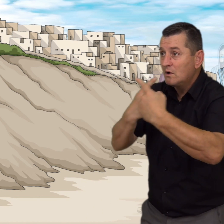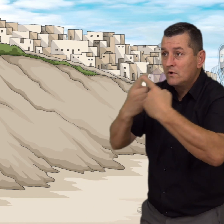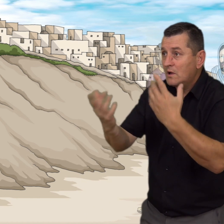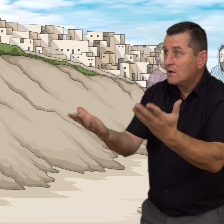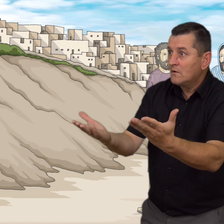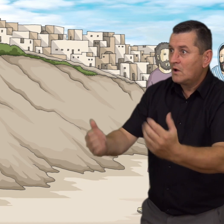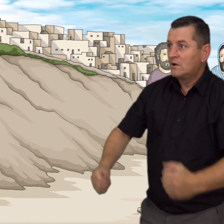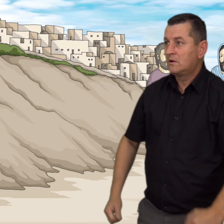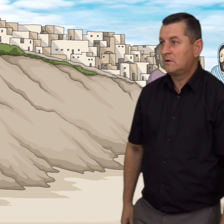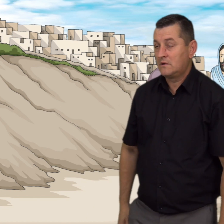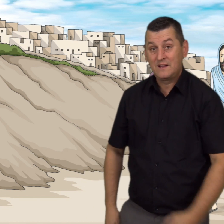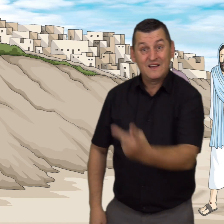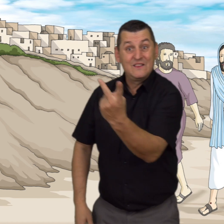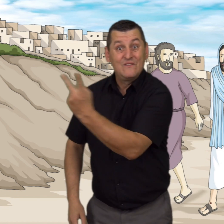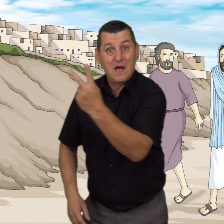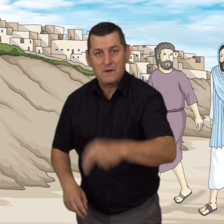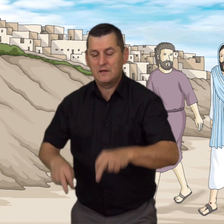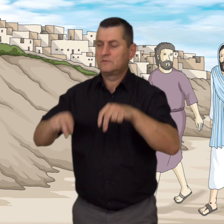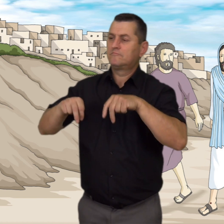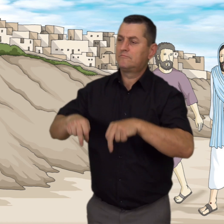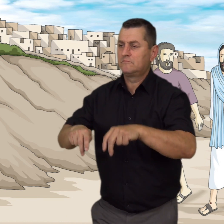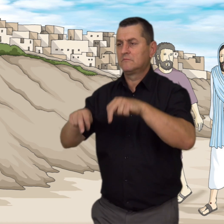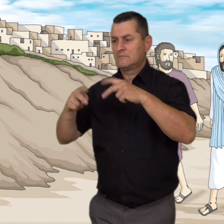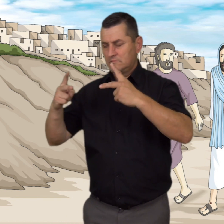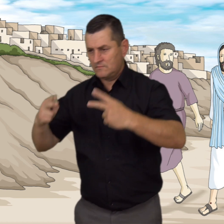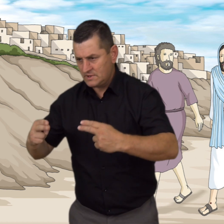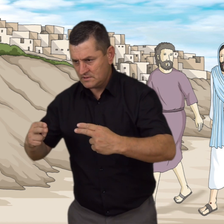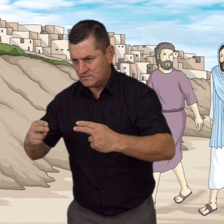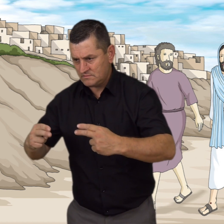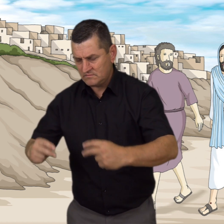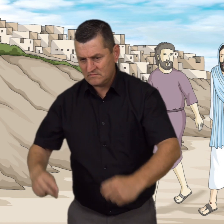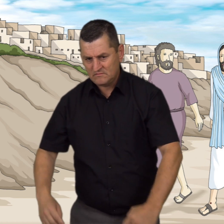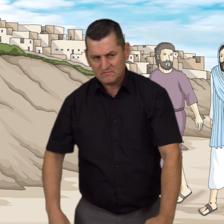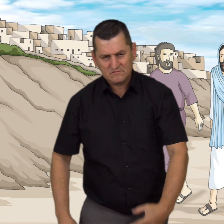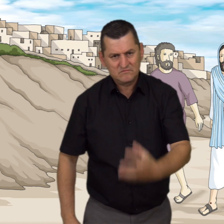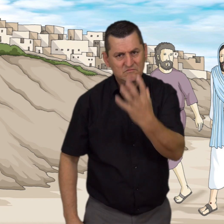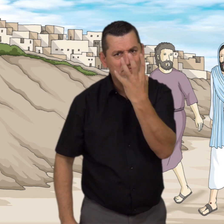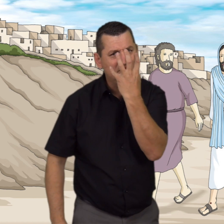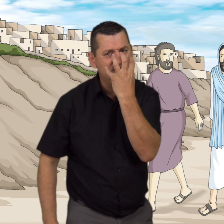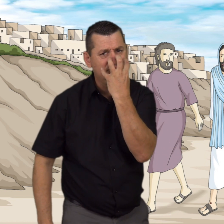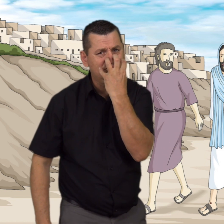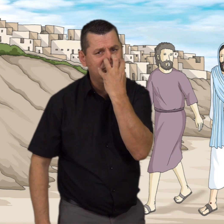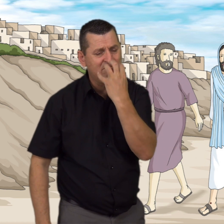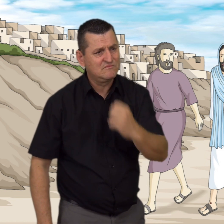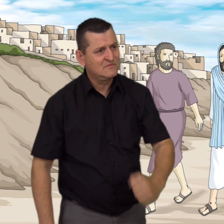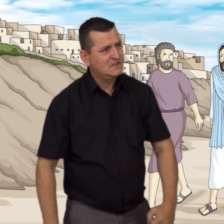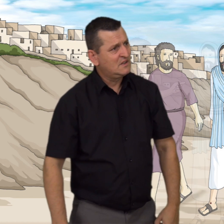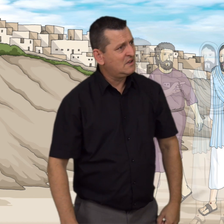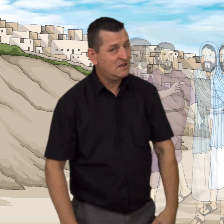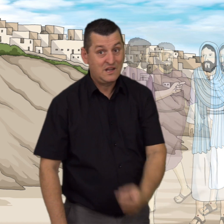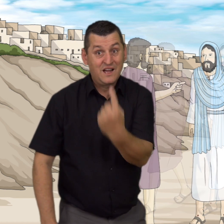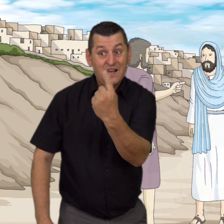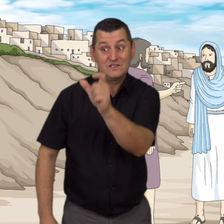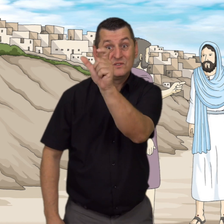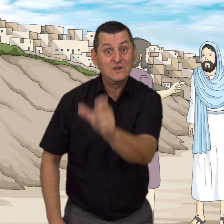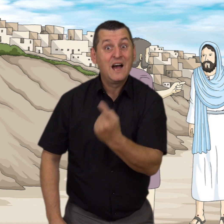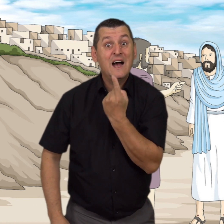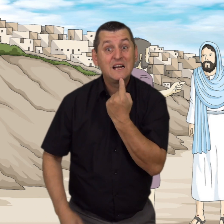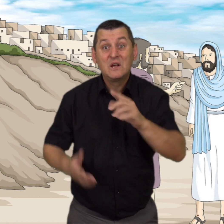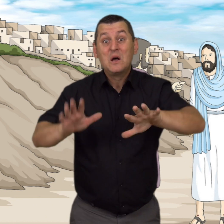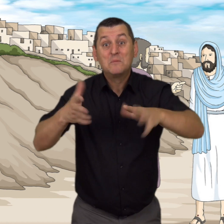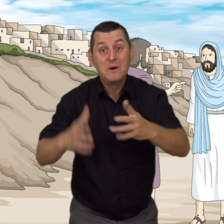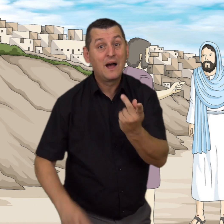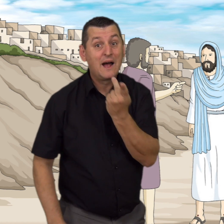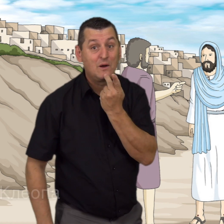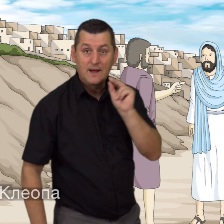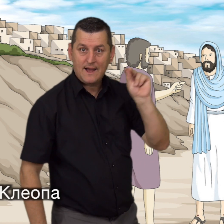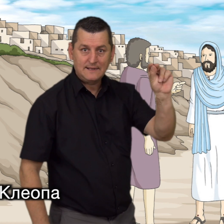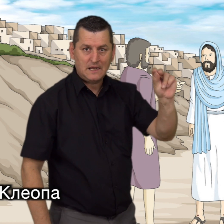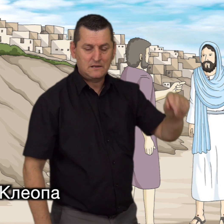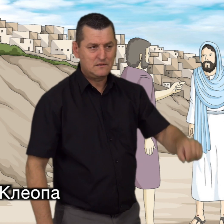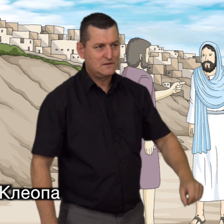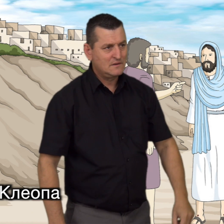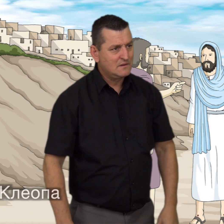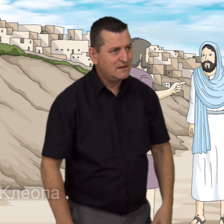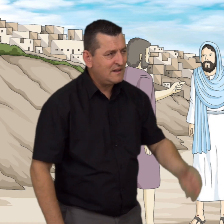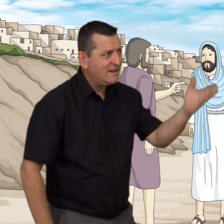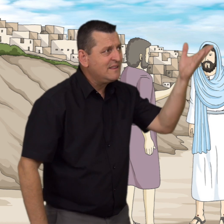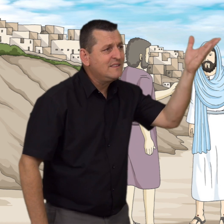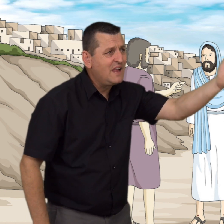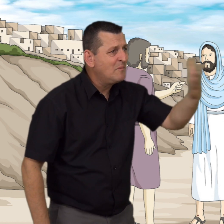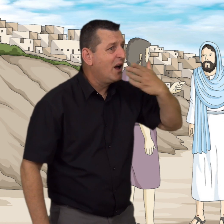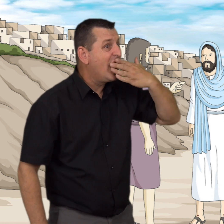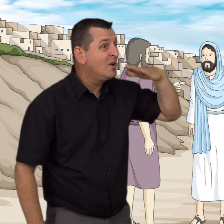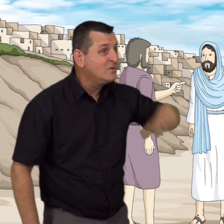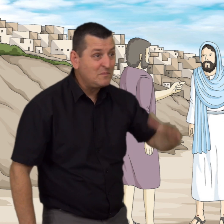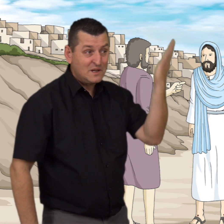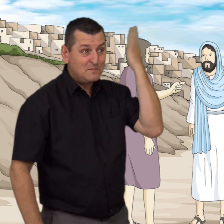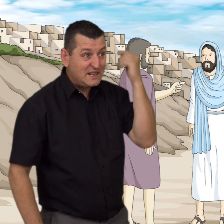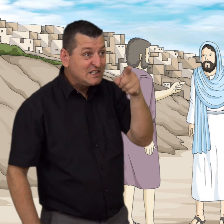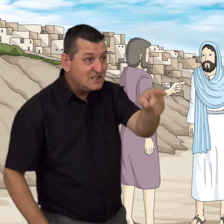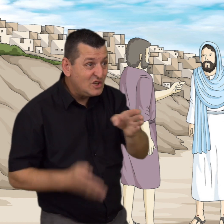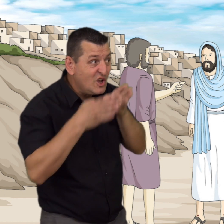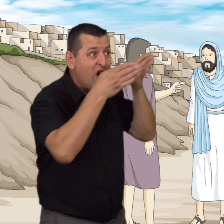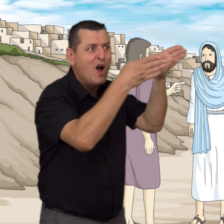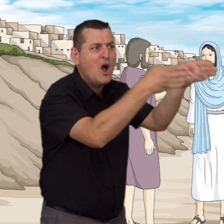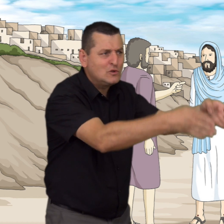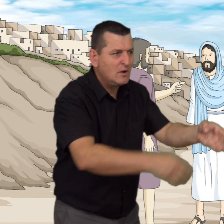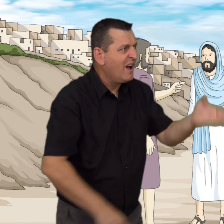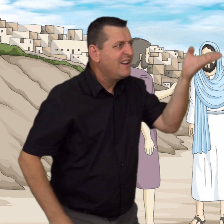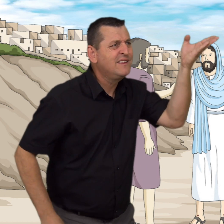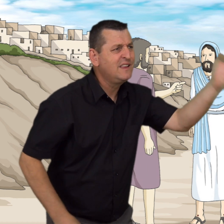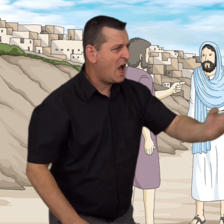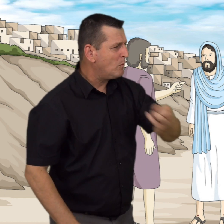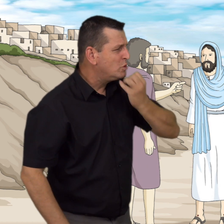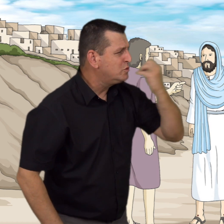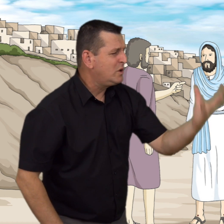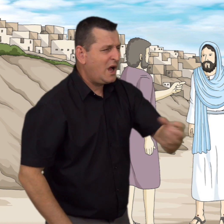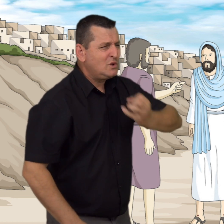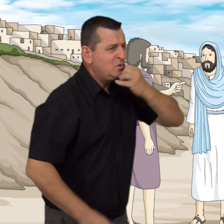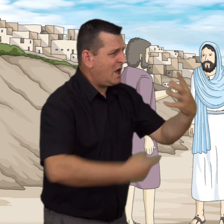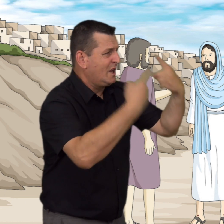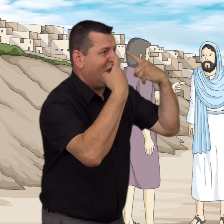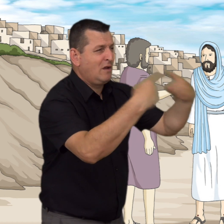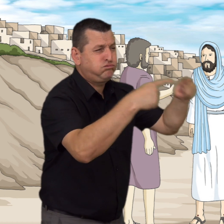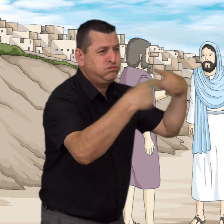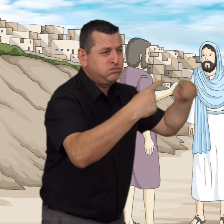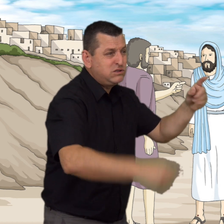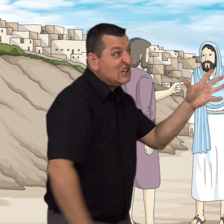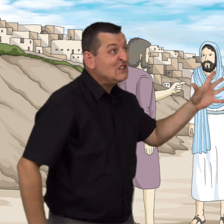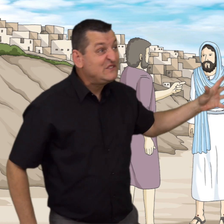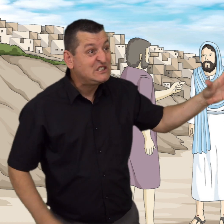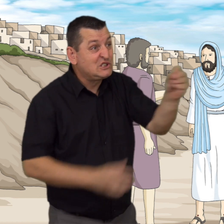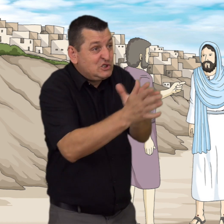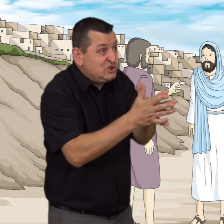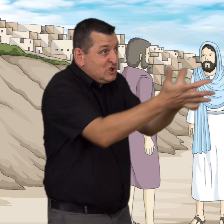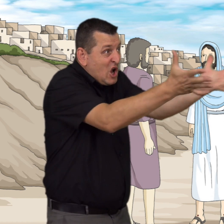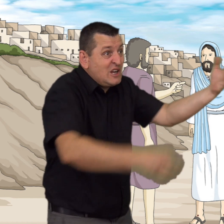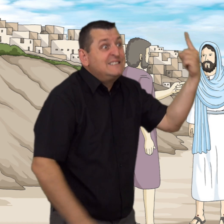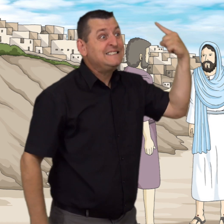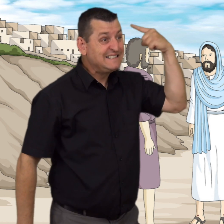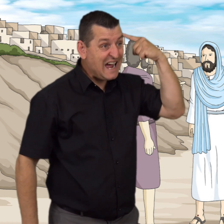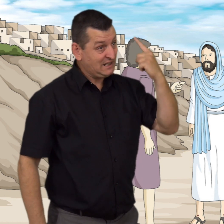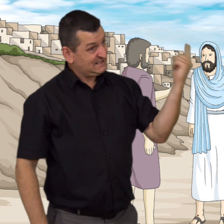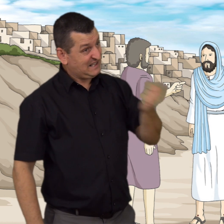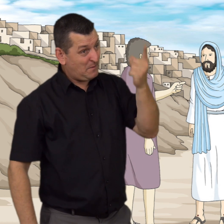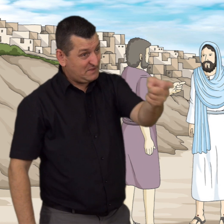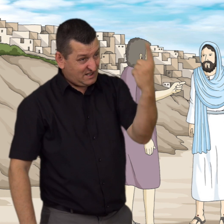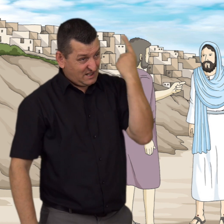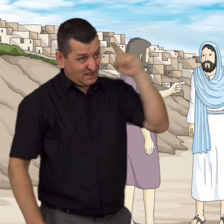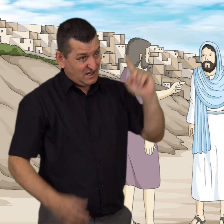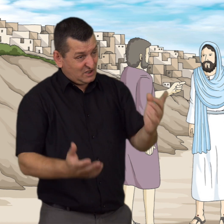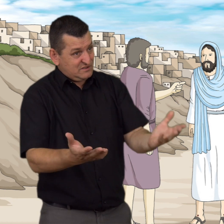He asked them, “What are you discussing so intently as you walk along?” They stood still, with sadness on their faces.